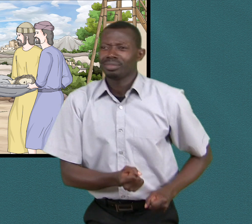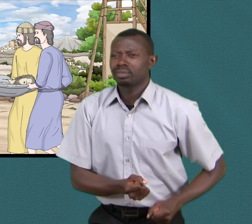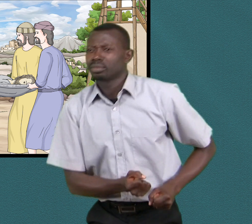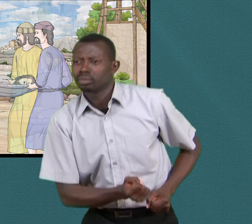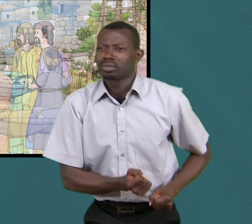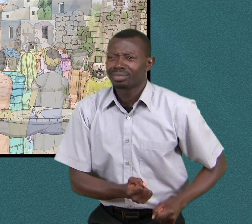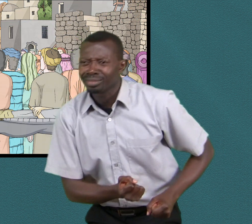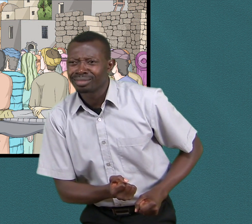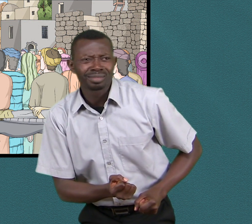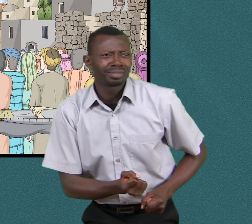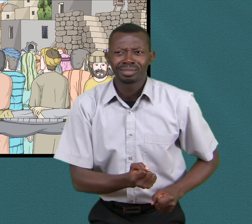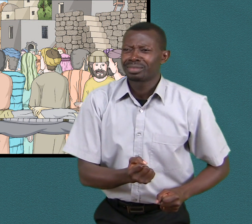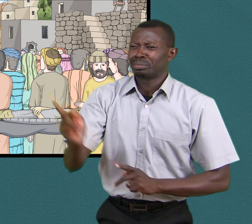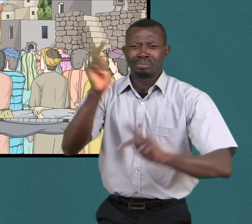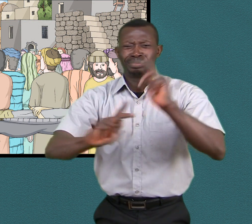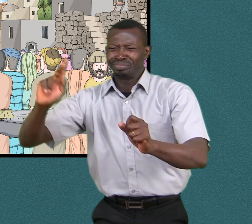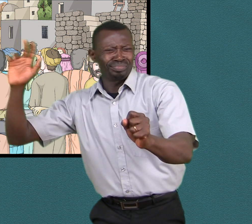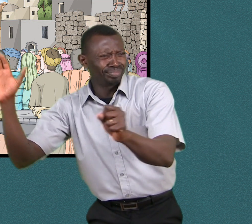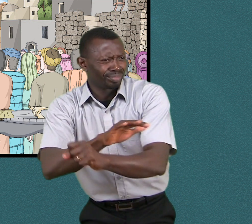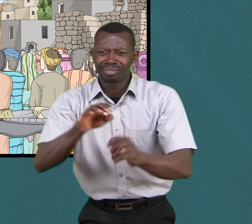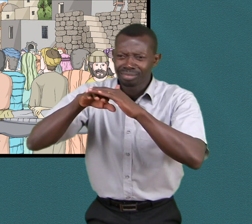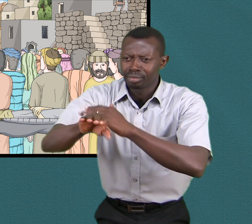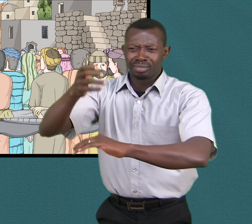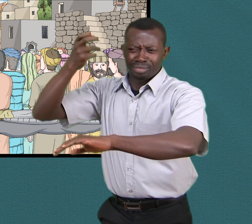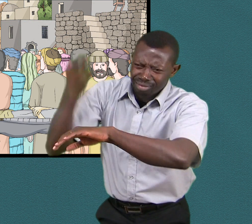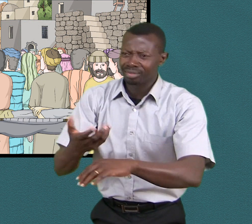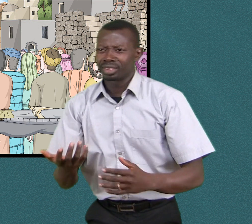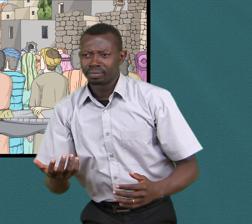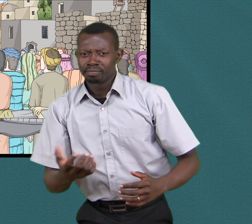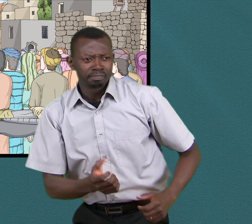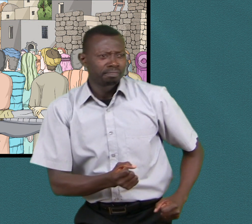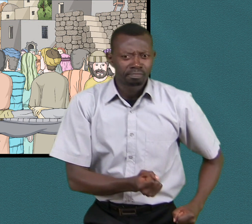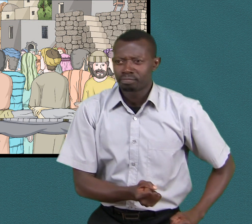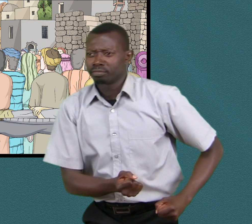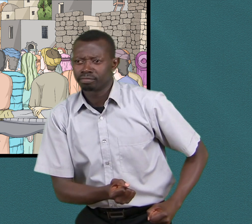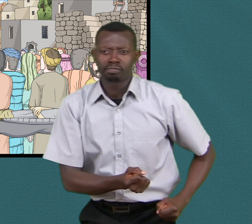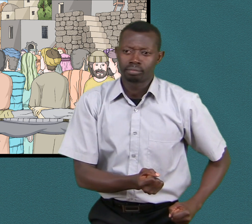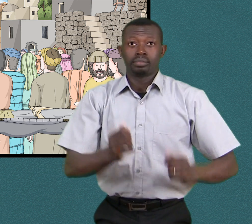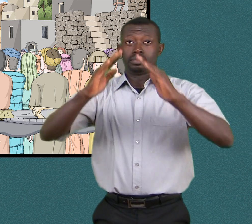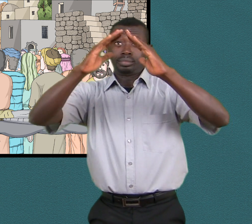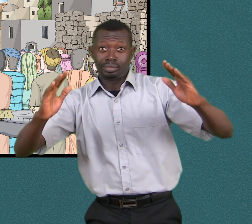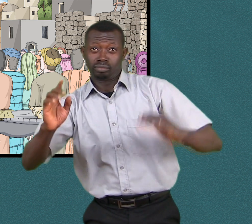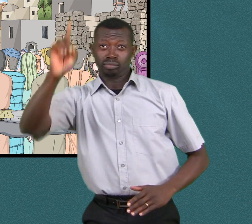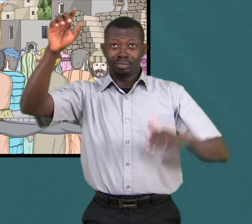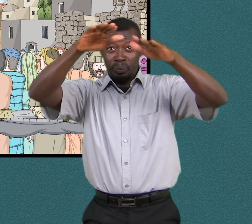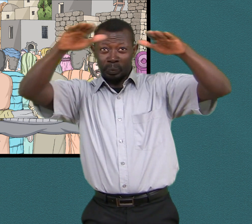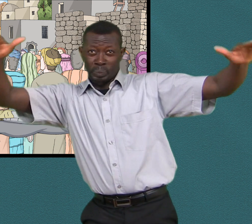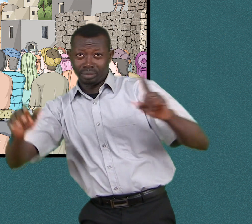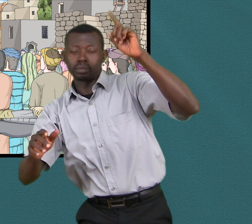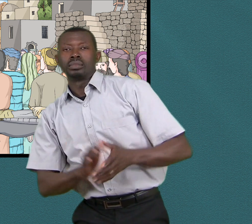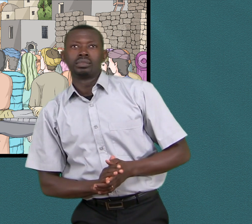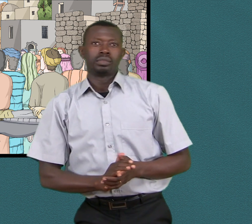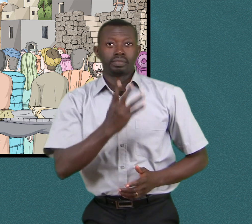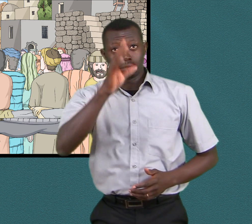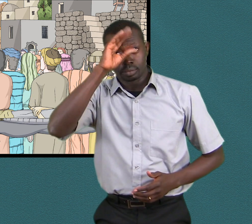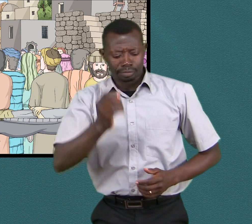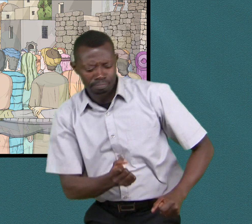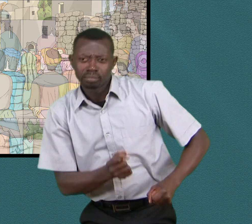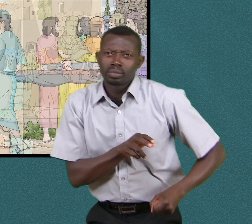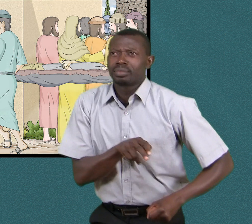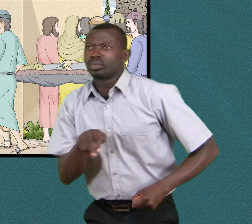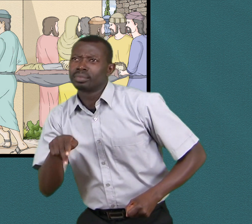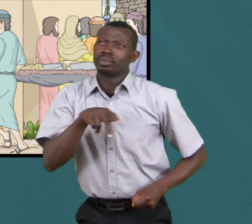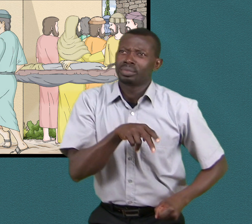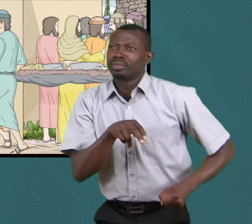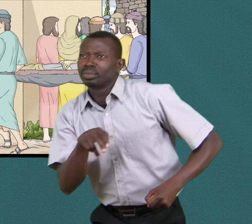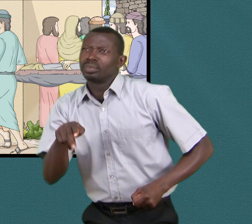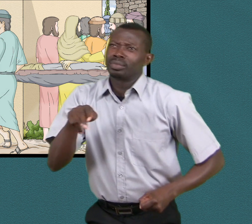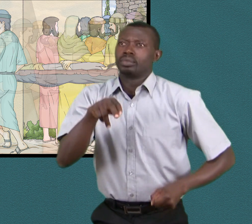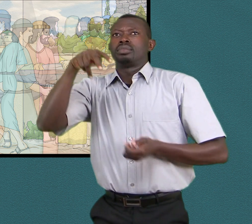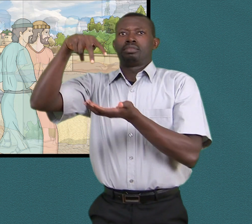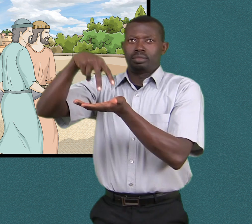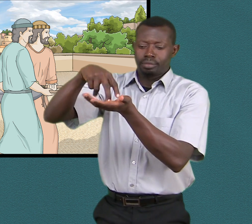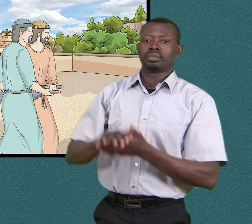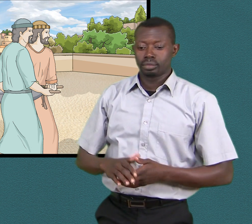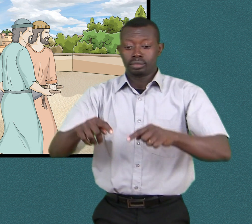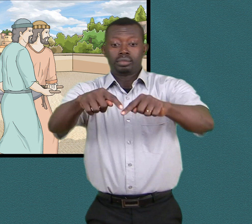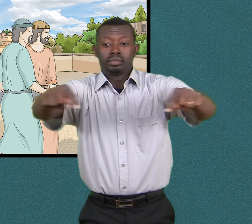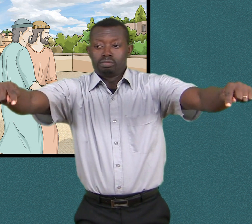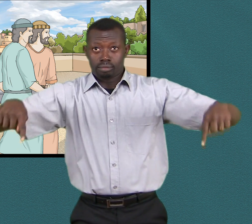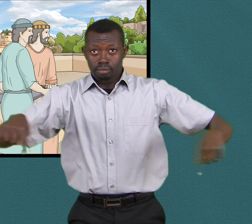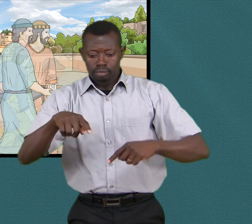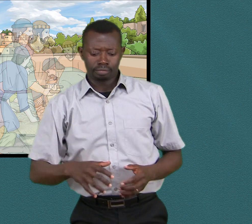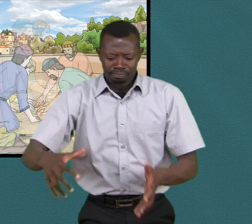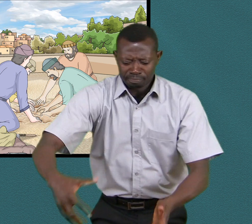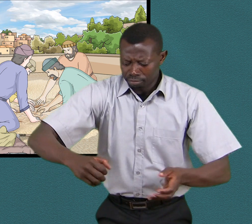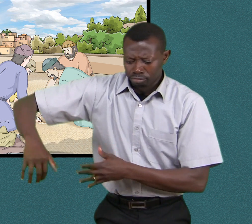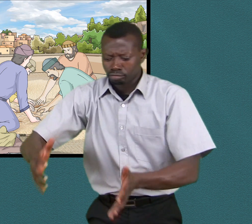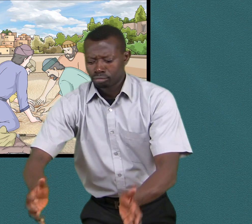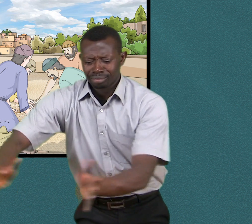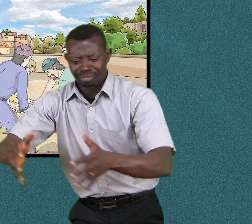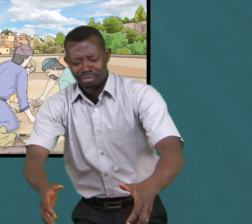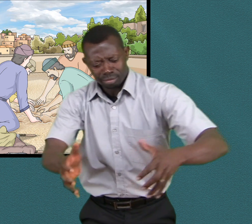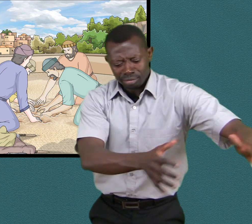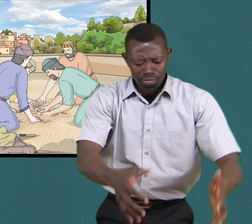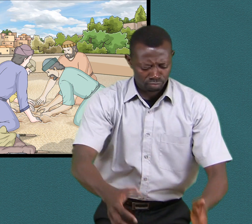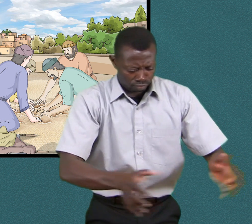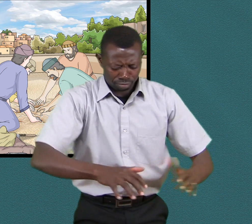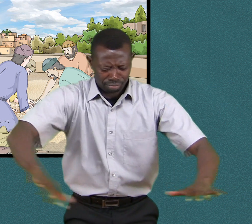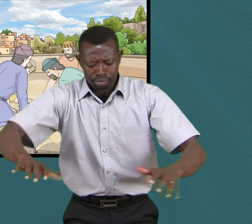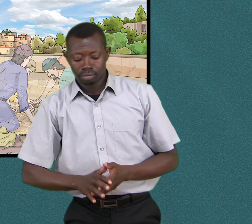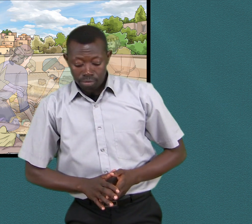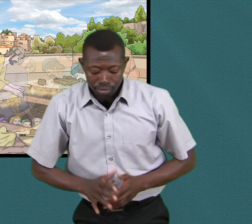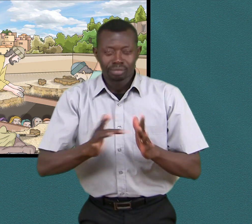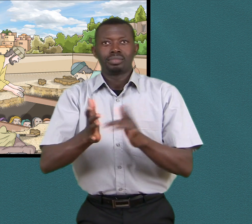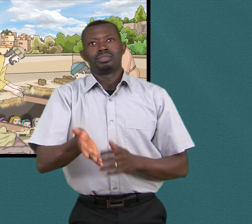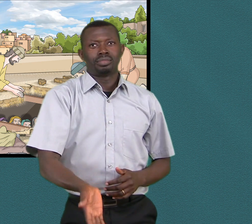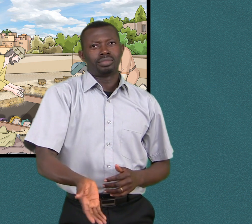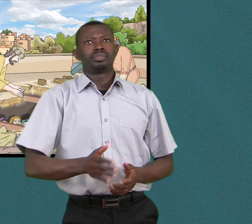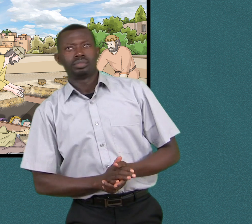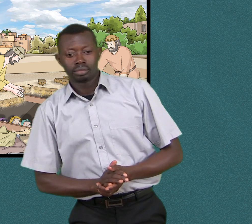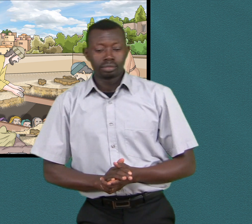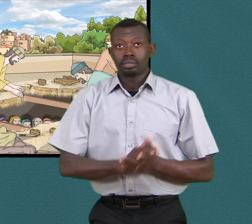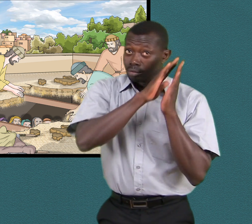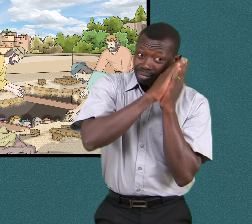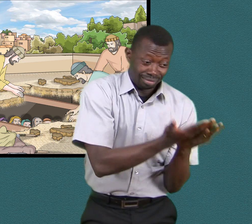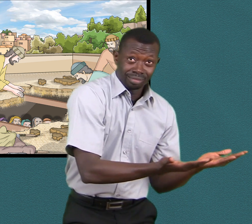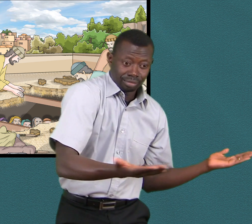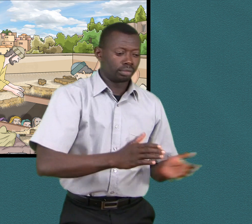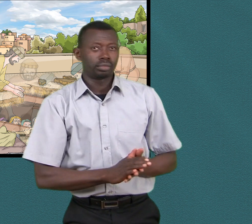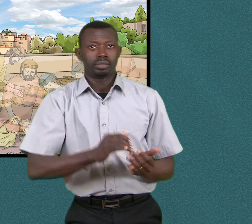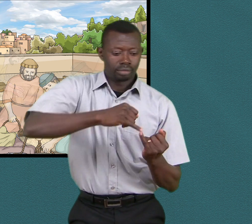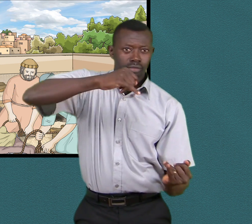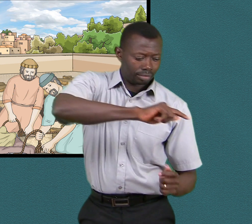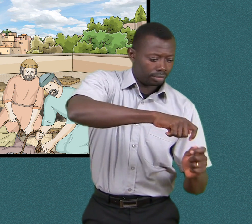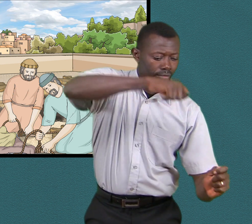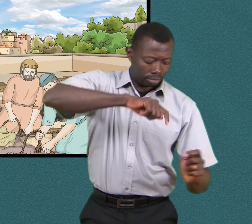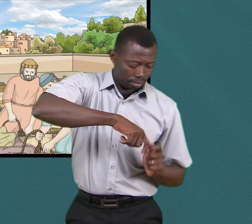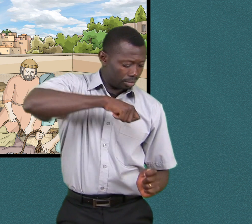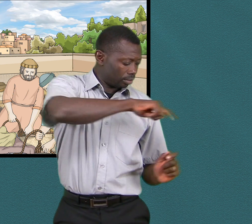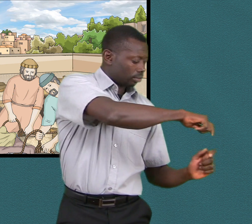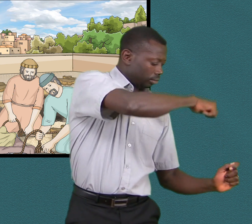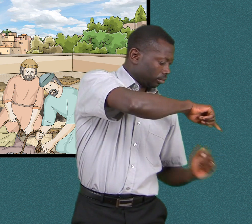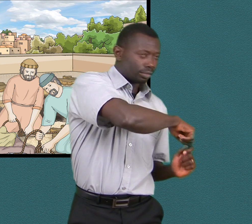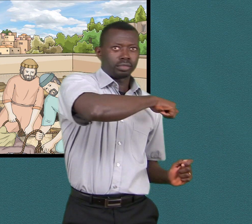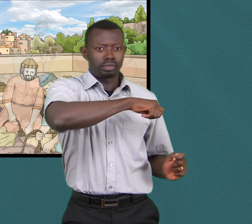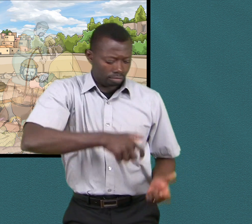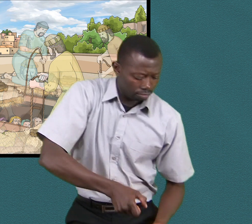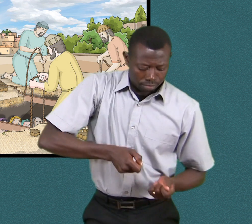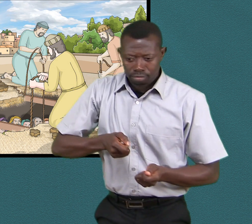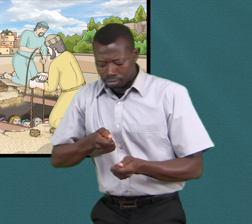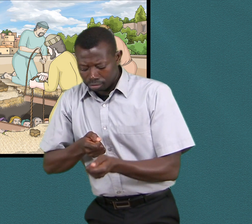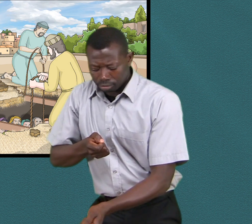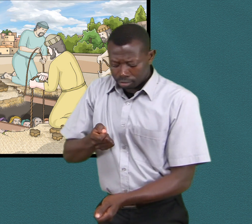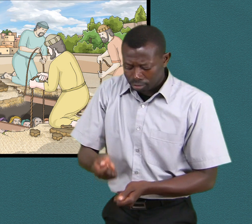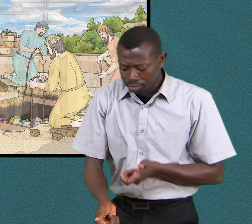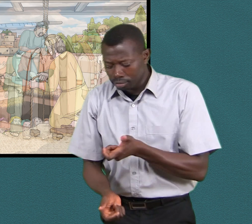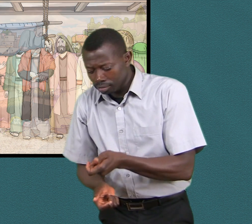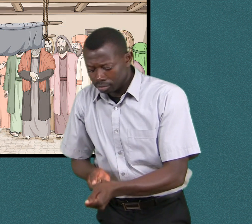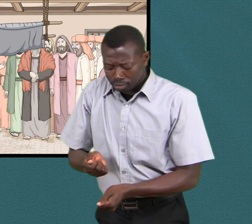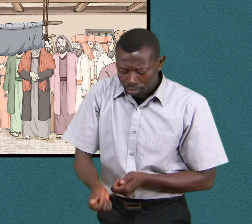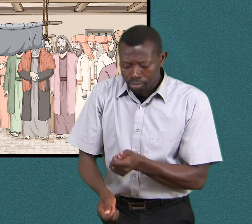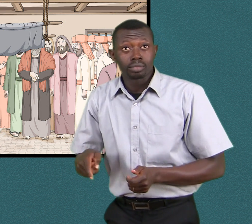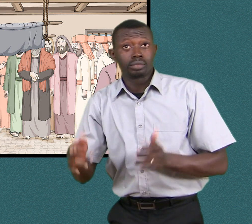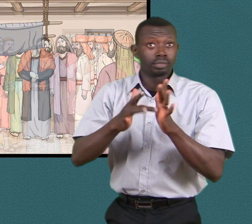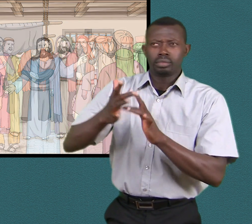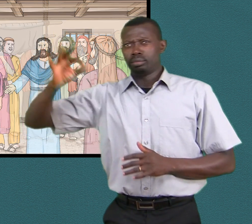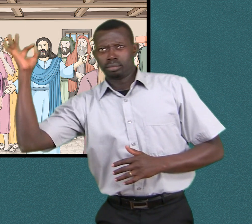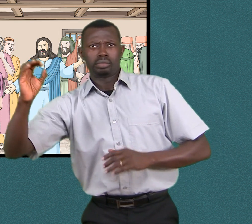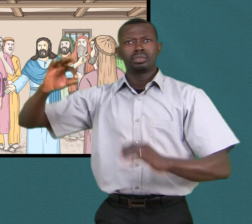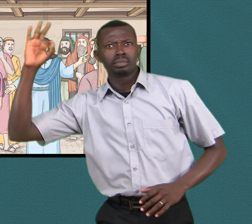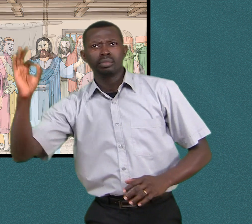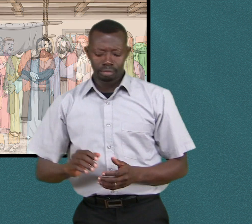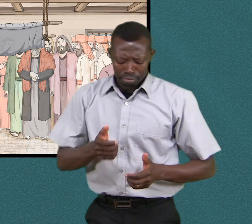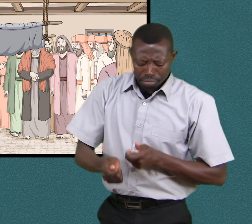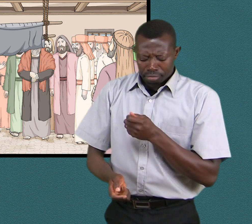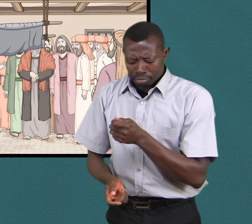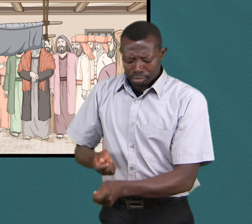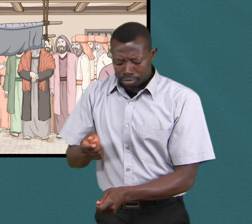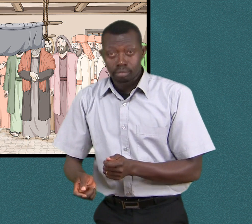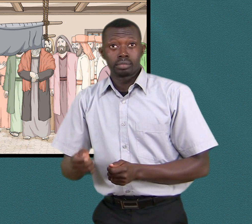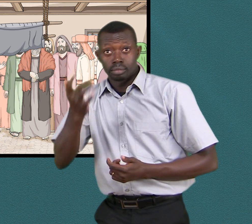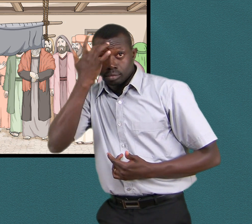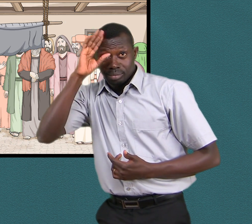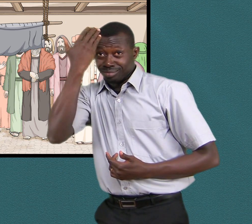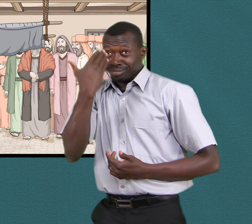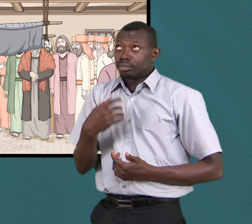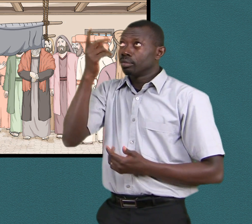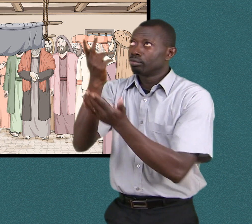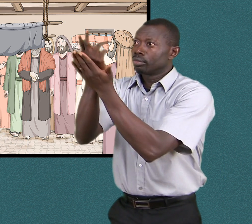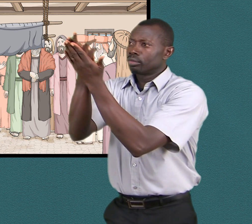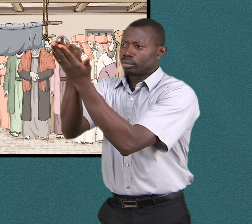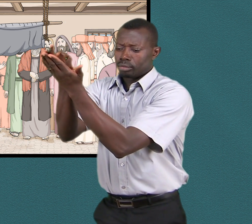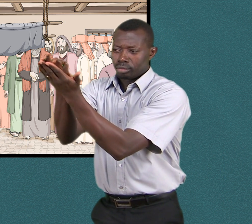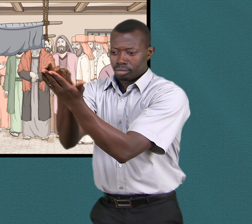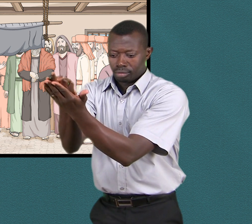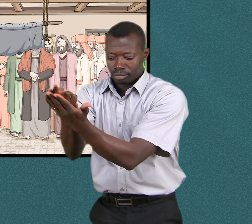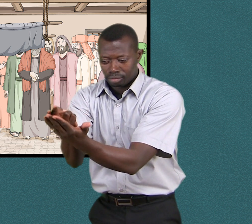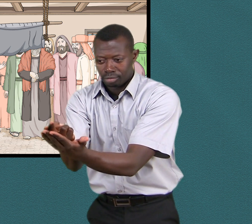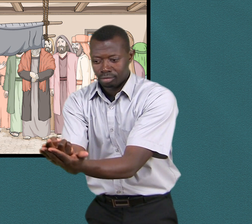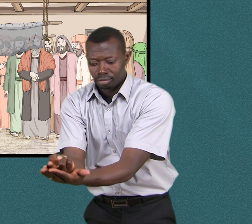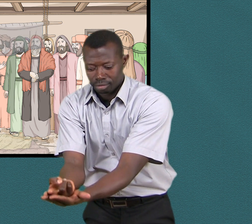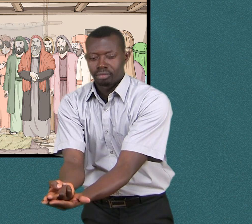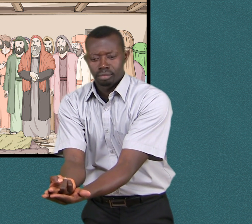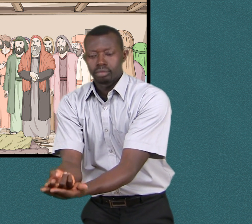Since they were unable to get to Jesus through the crowd, they uncovered the roof above Him, made an opening, and lowered the paralytic on his mat.